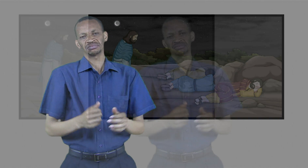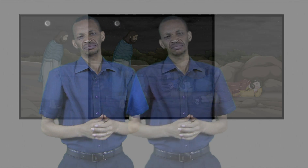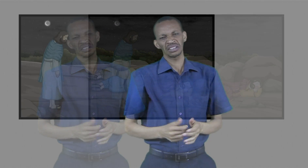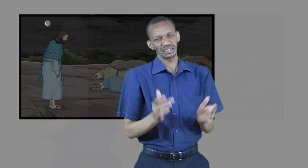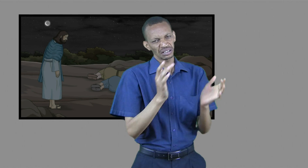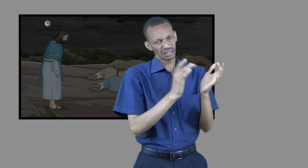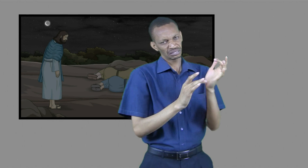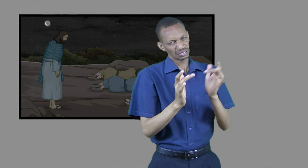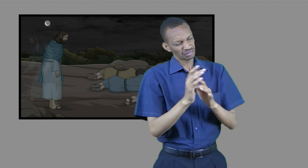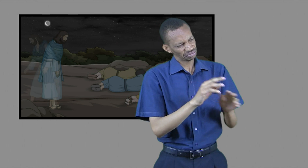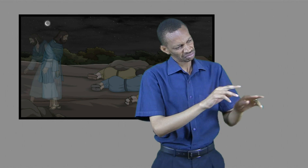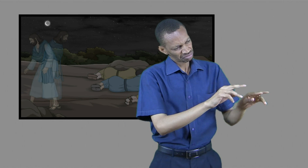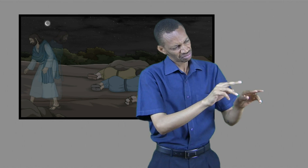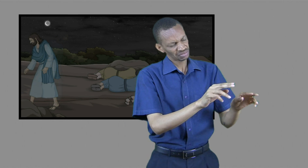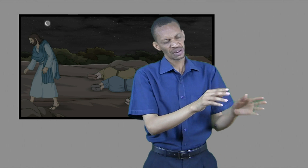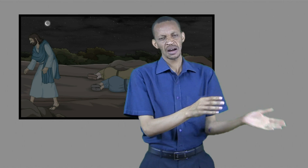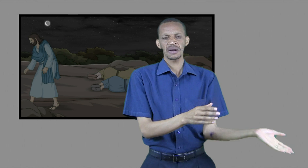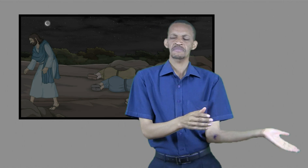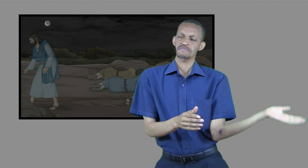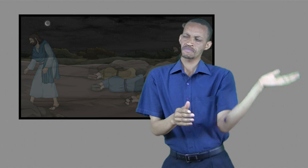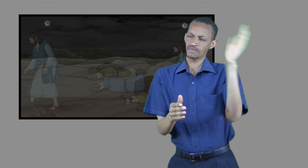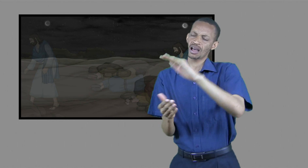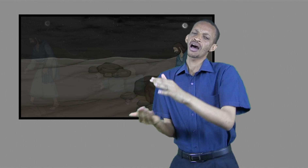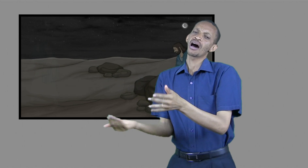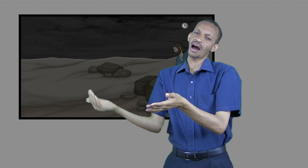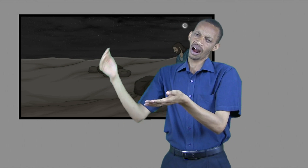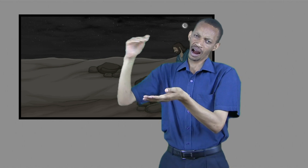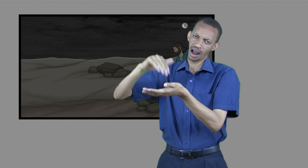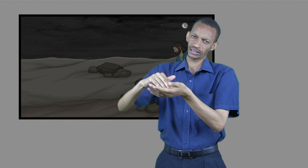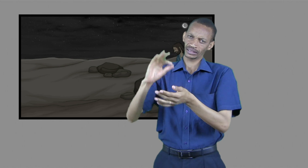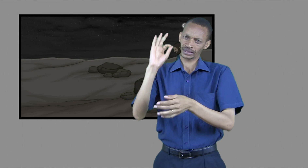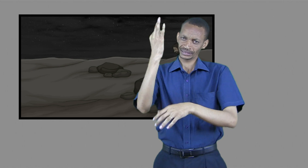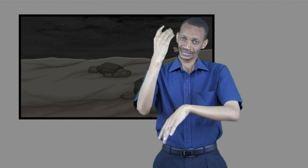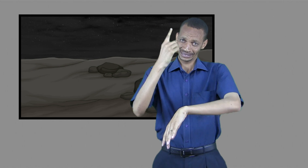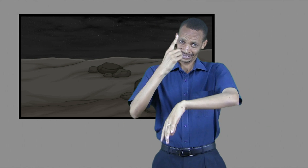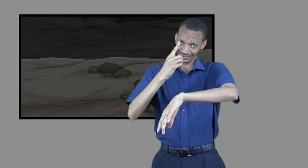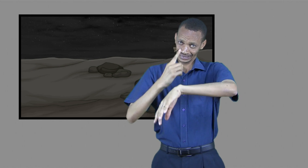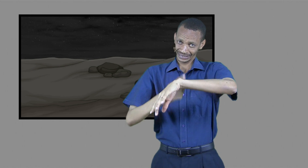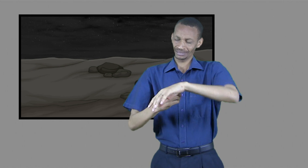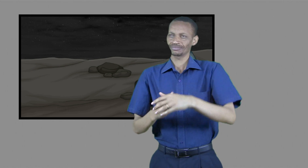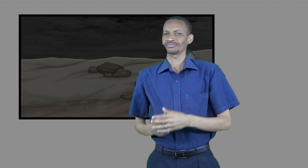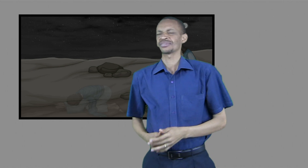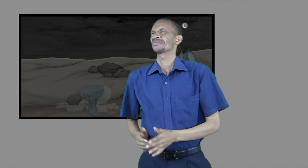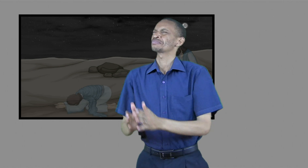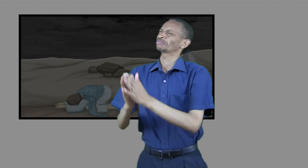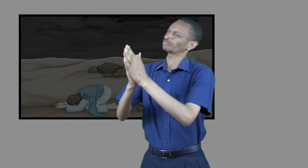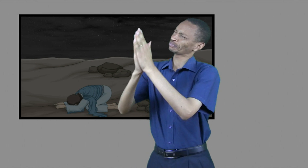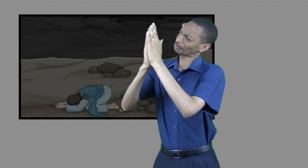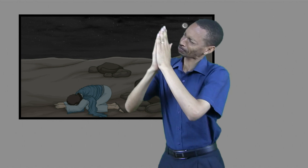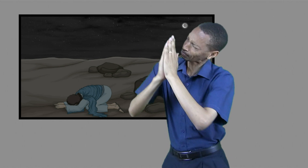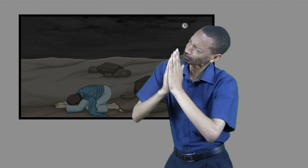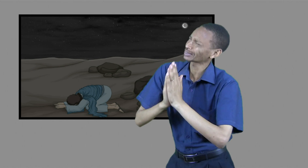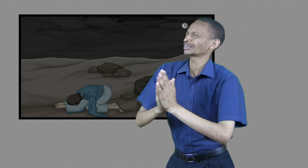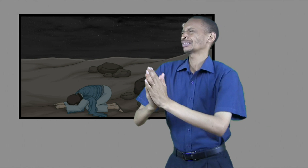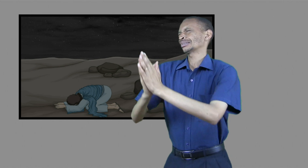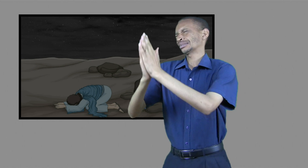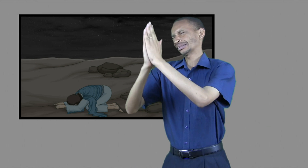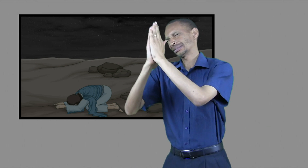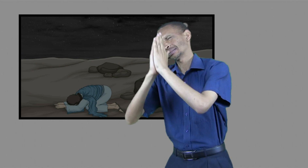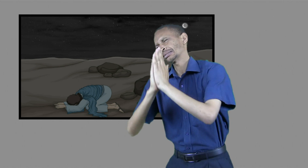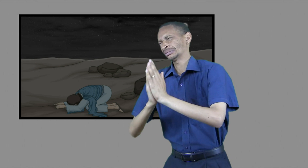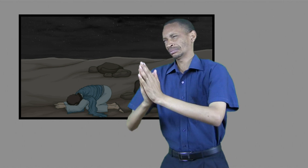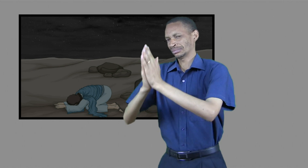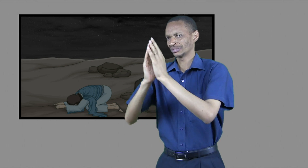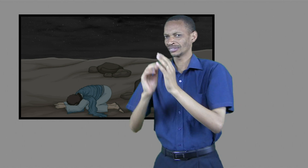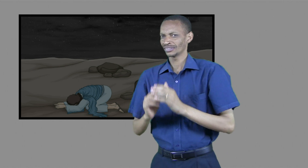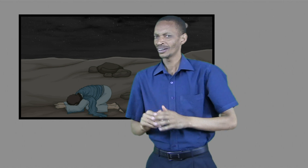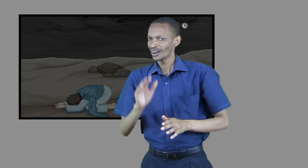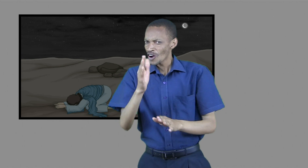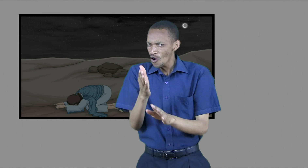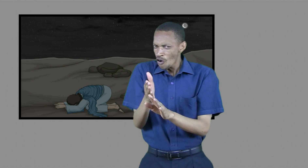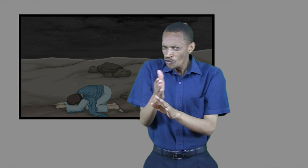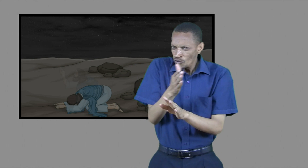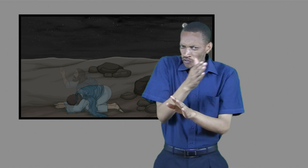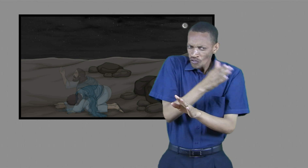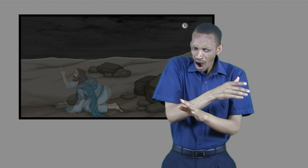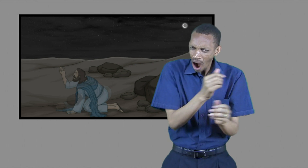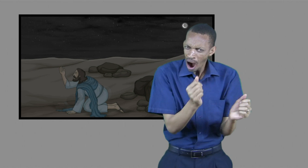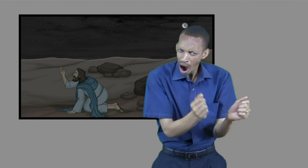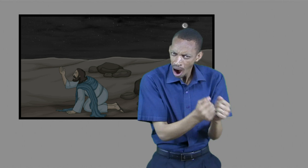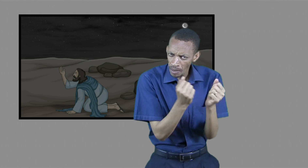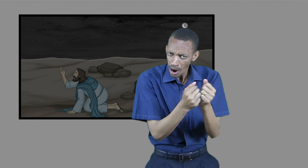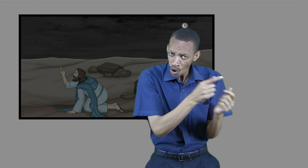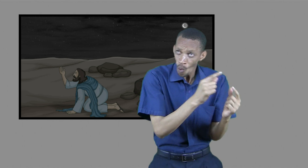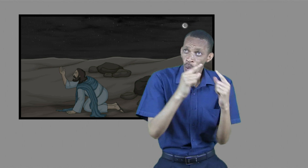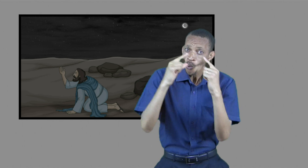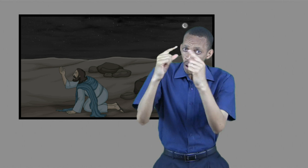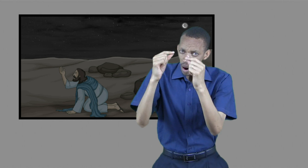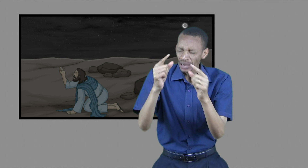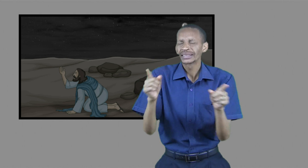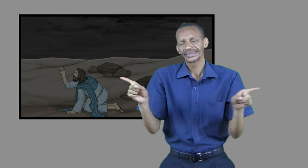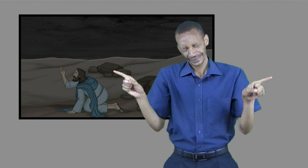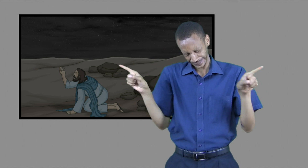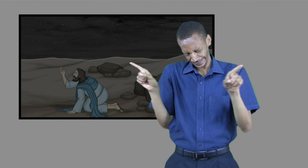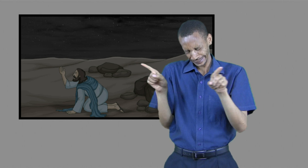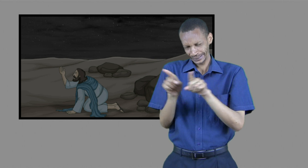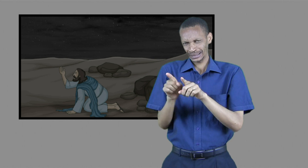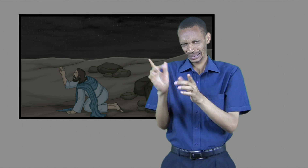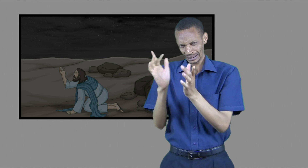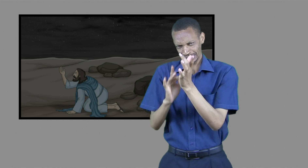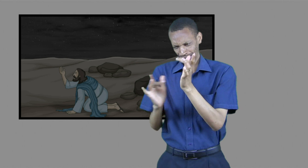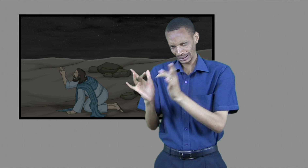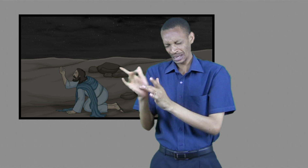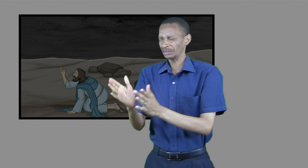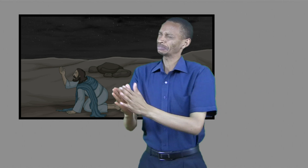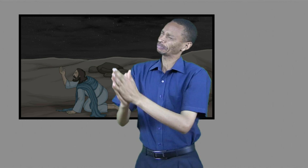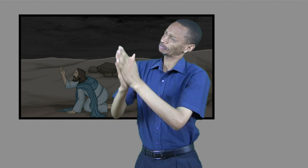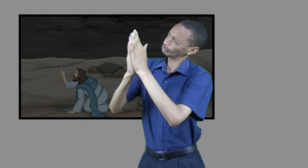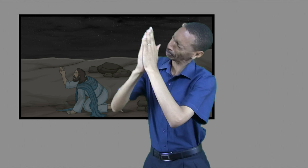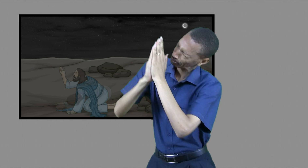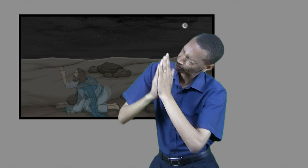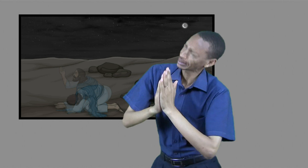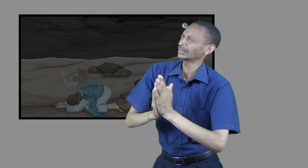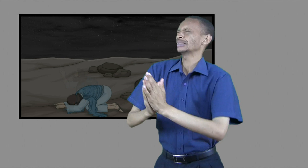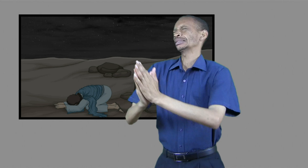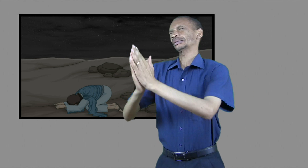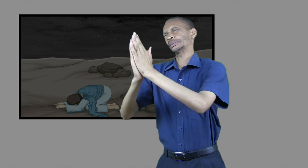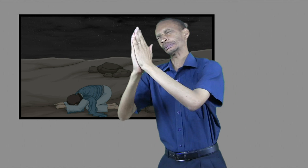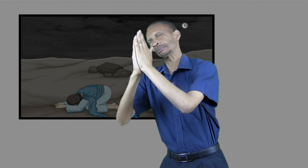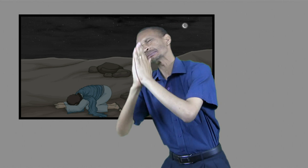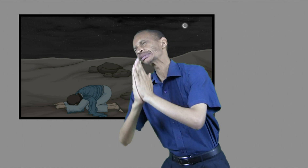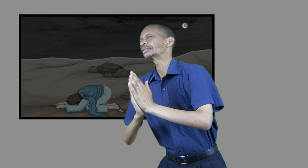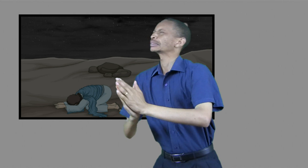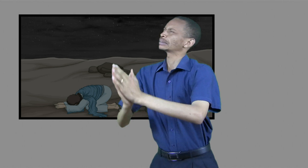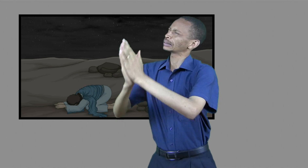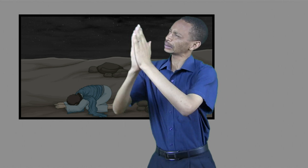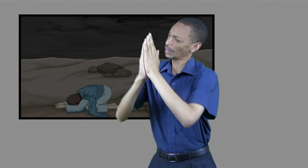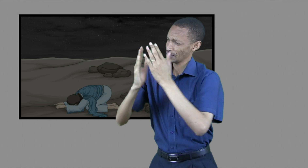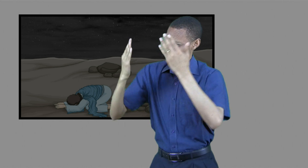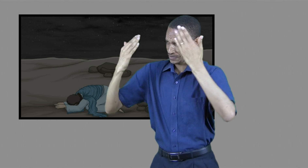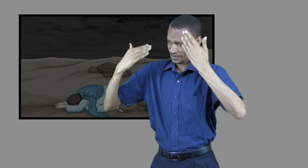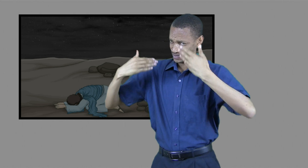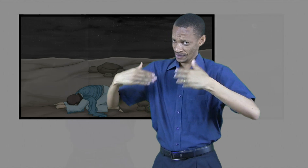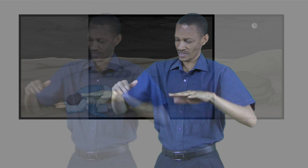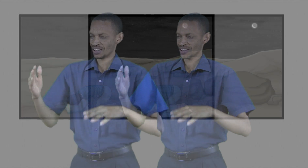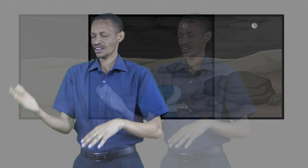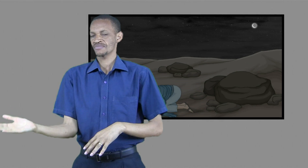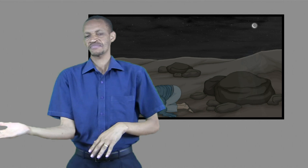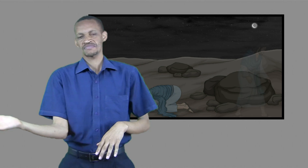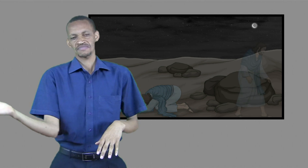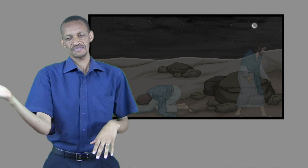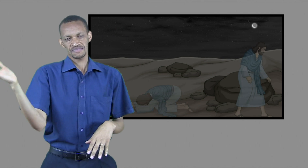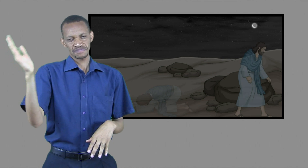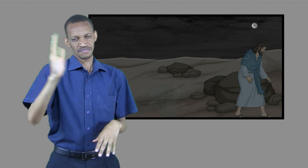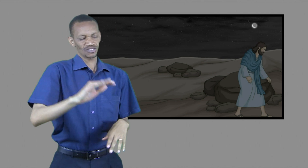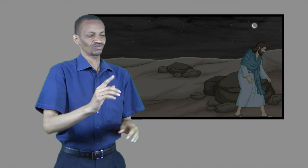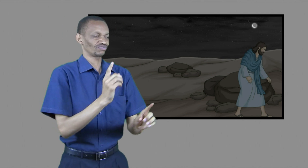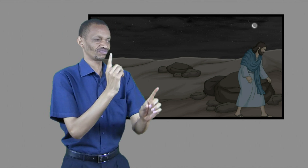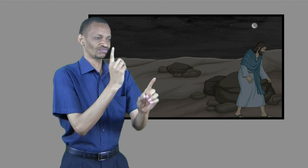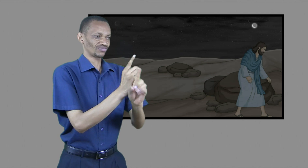So He left them and went away once more and prayed a third time, saying the same thing.